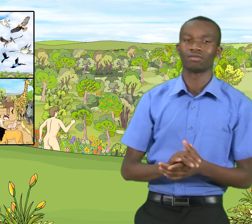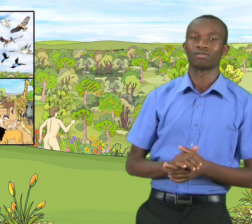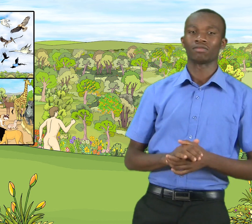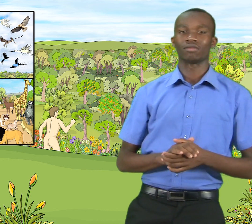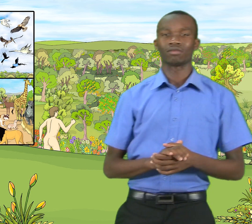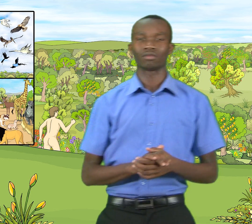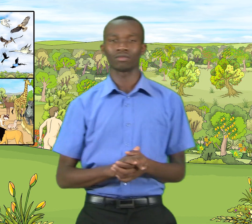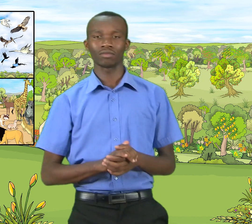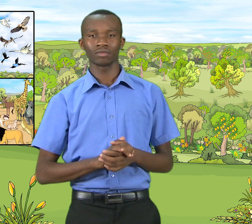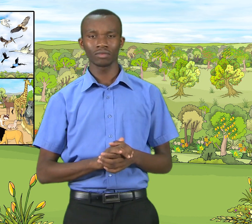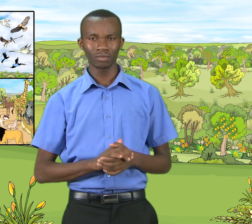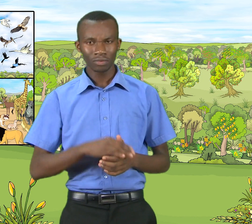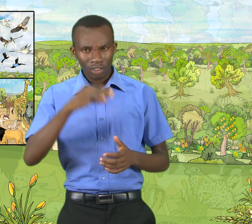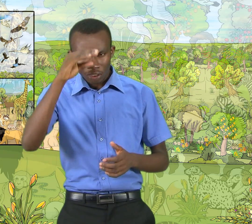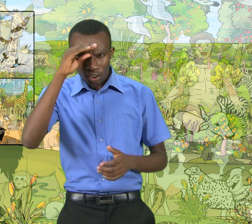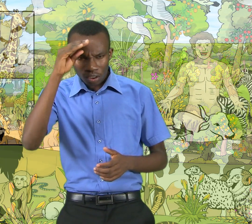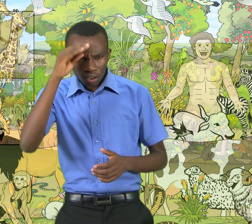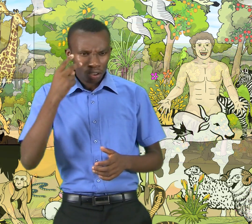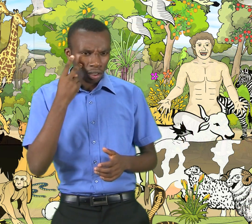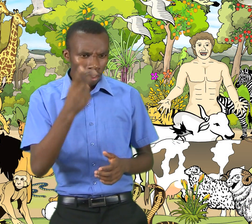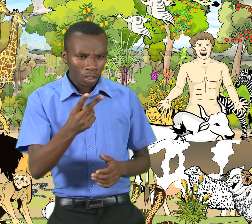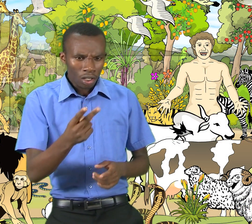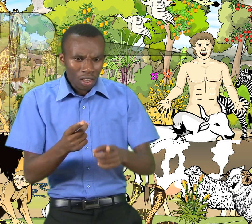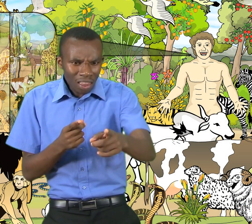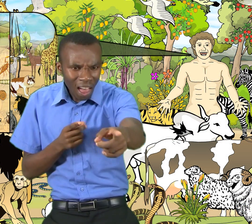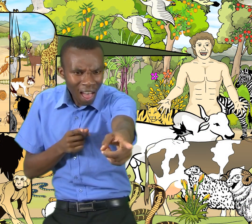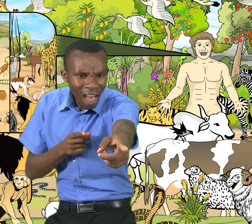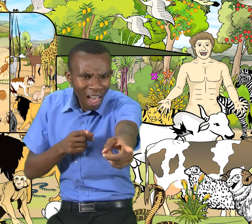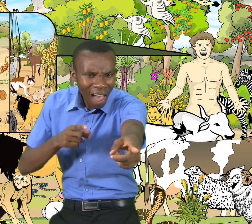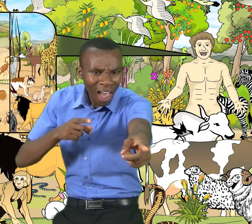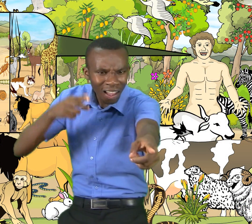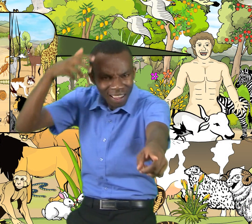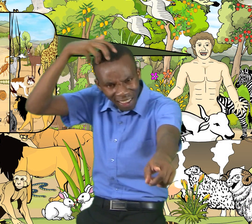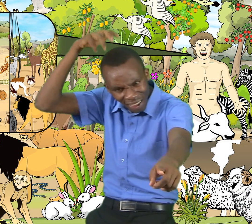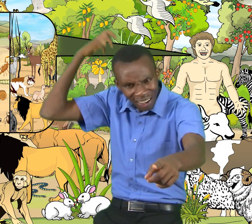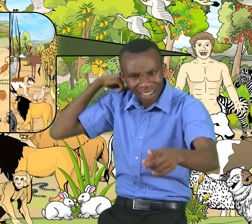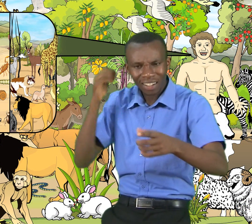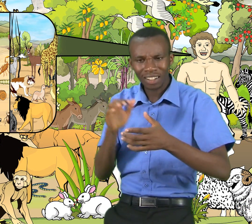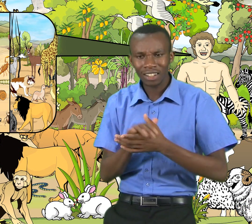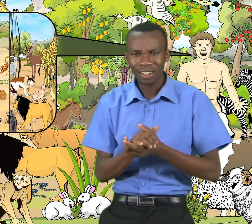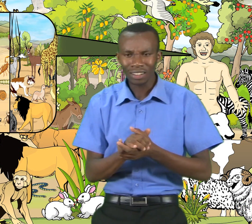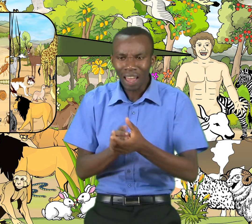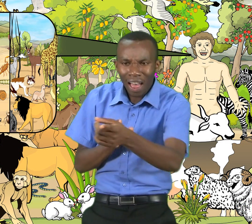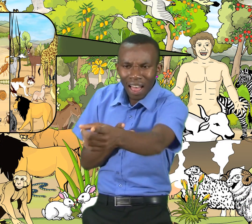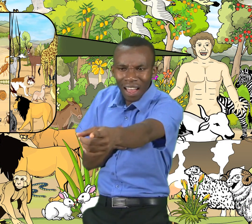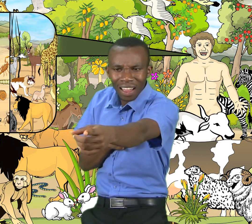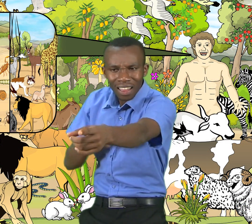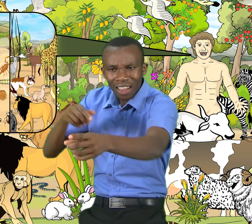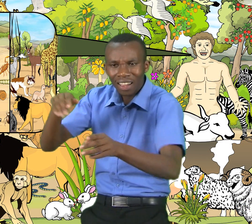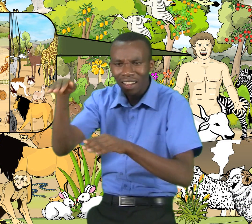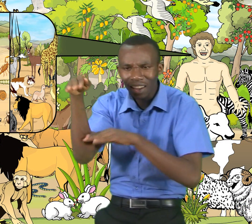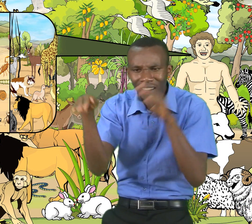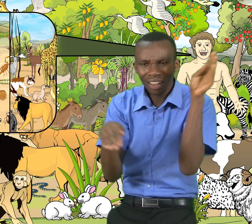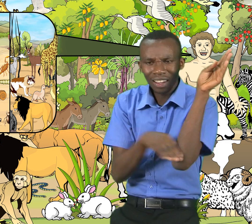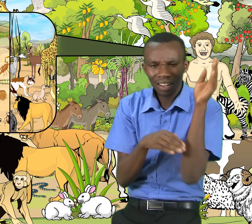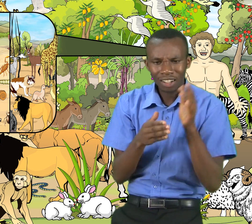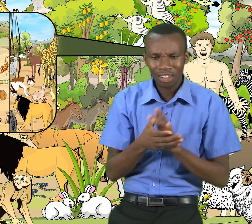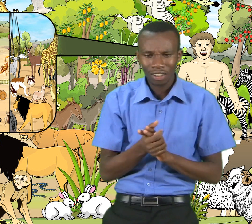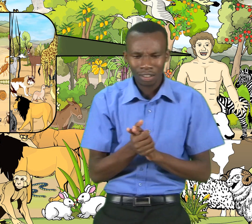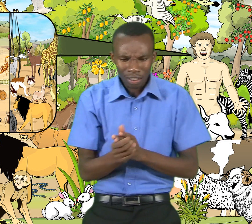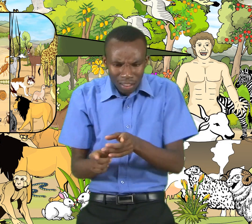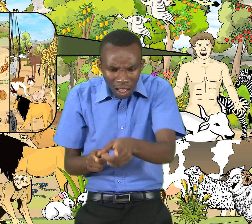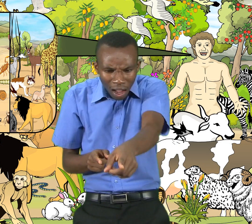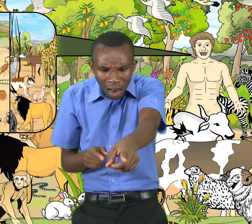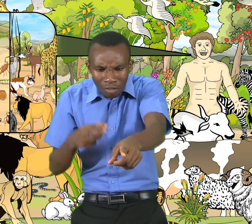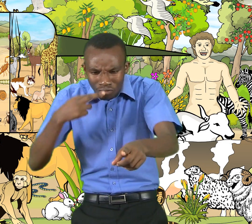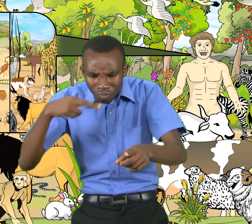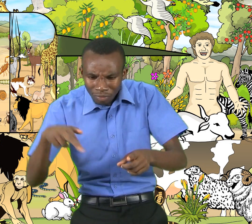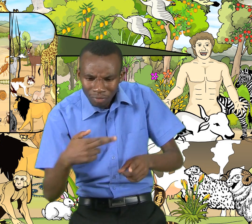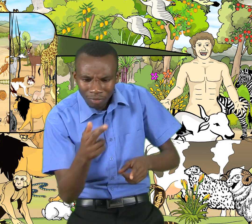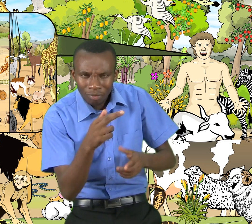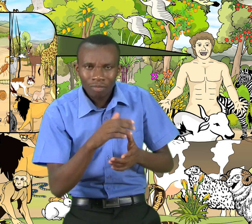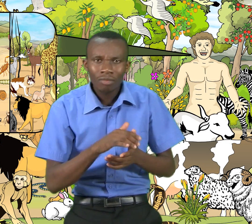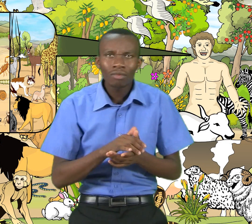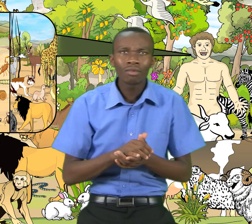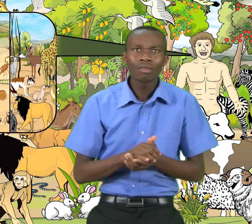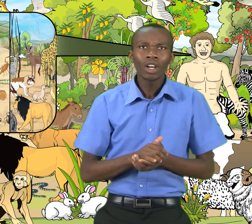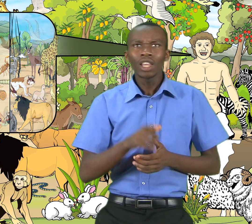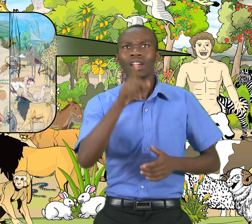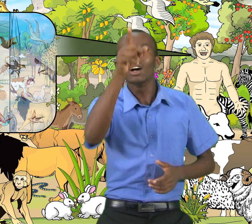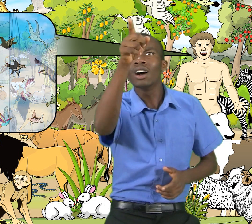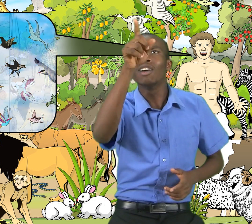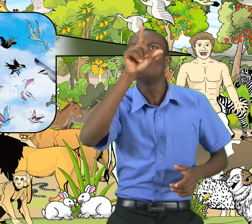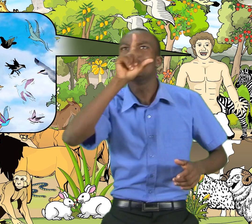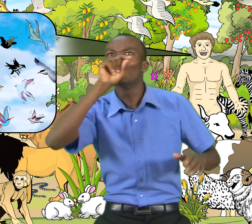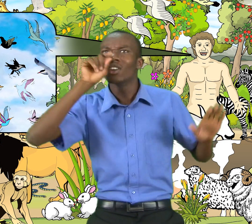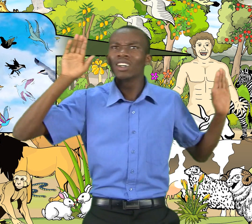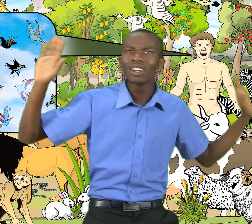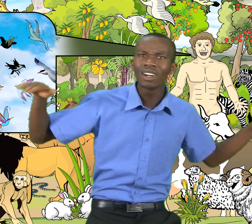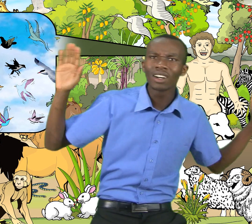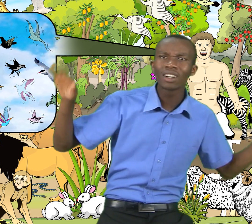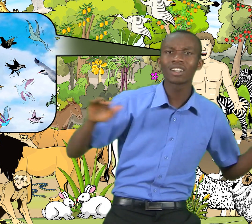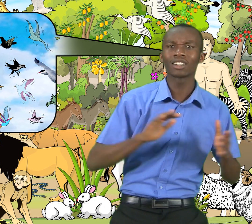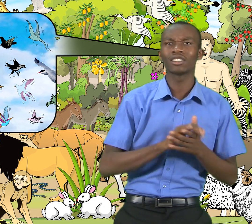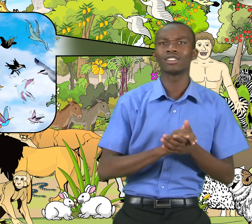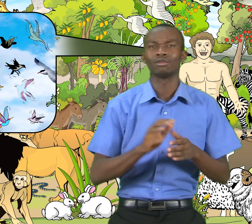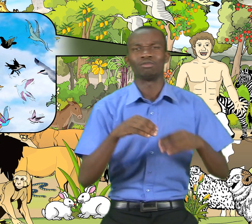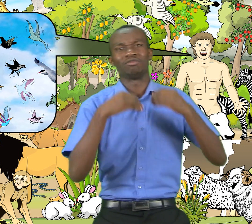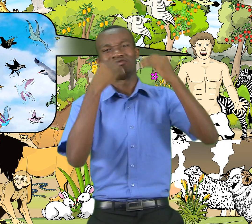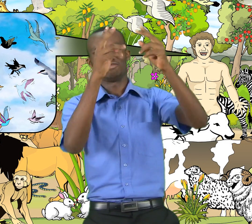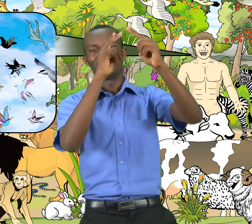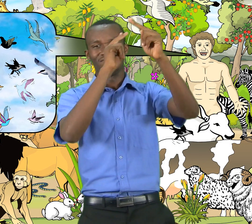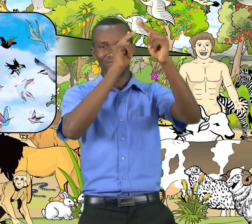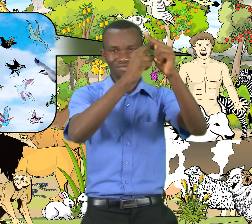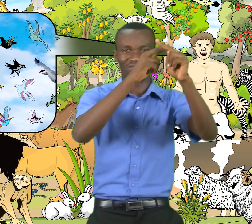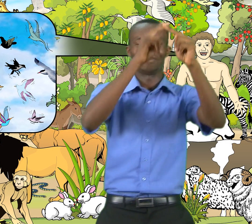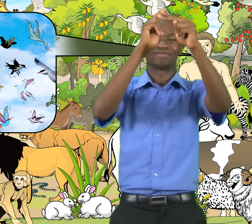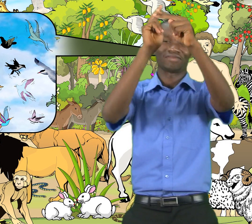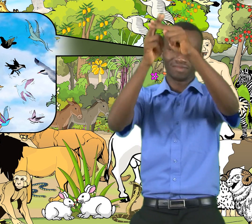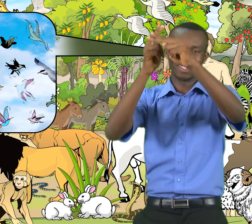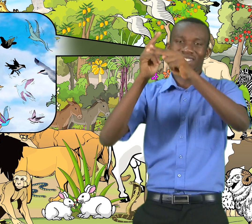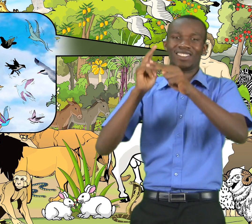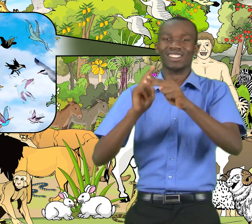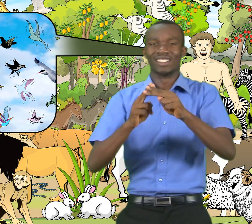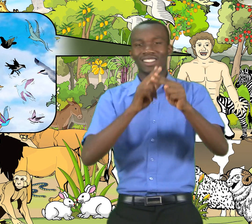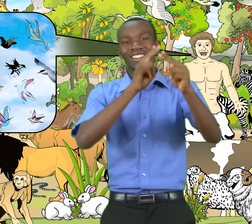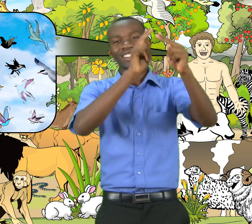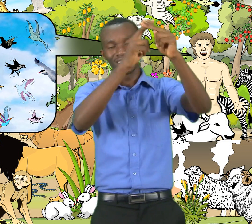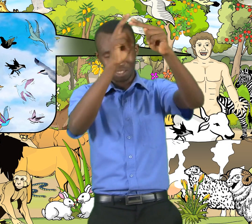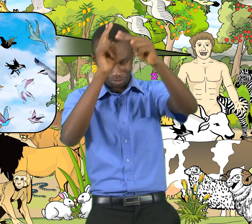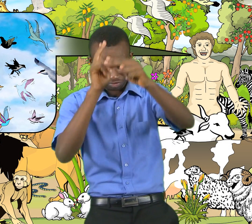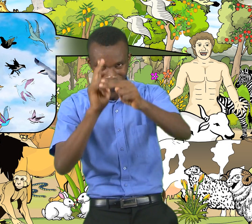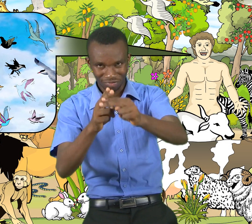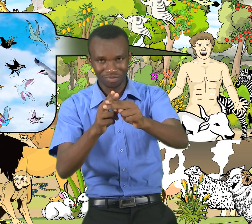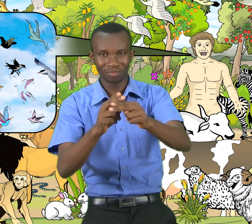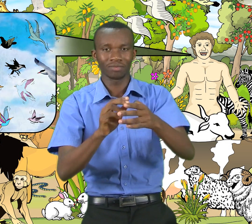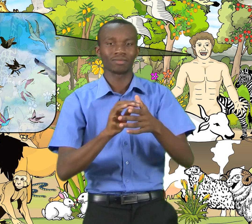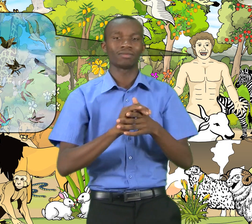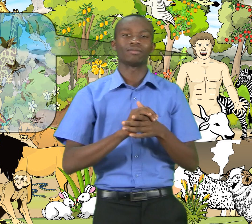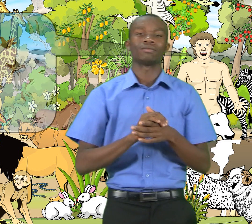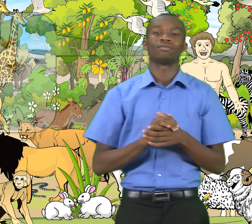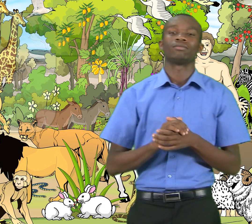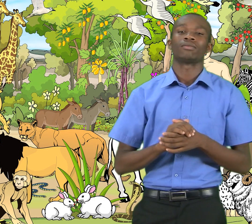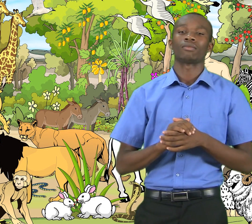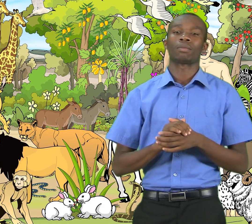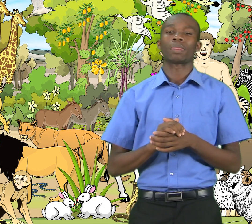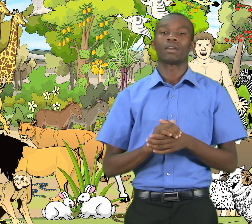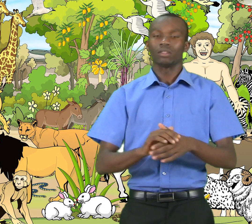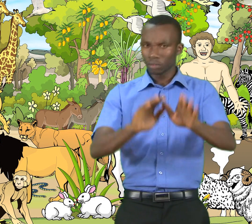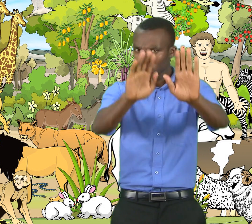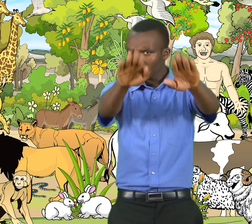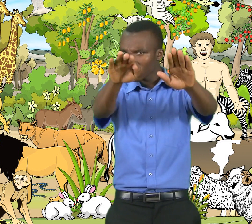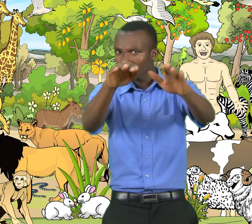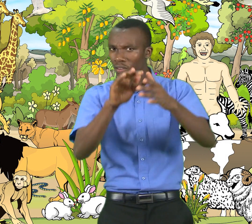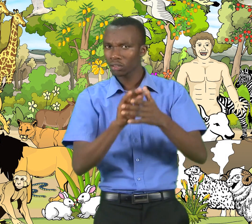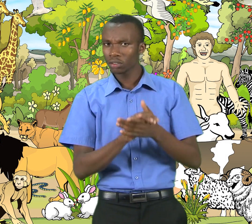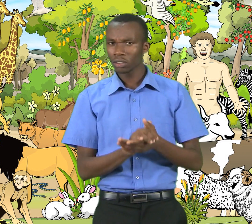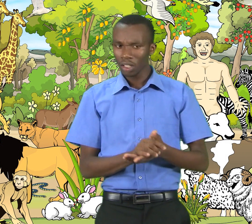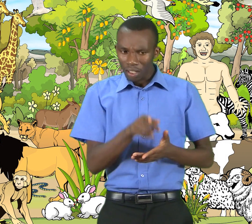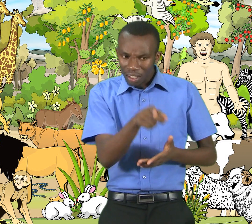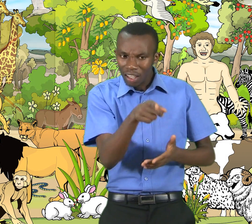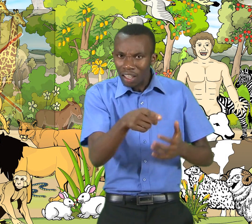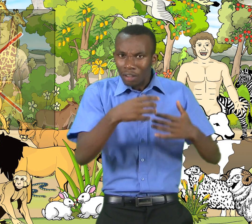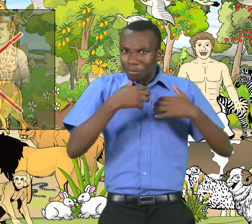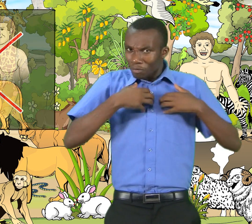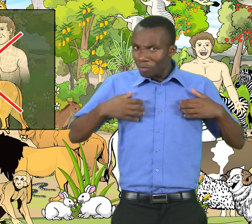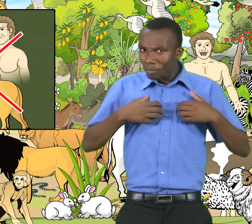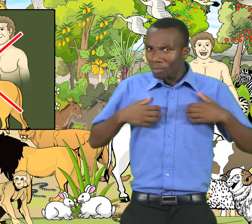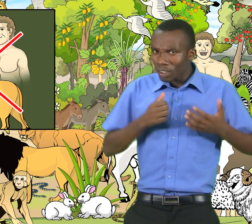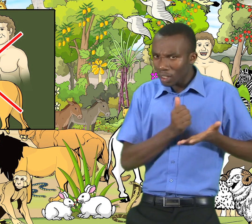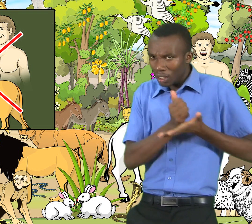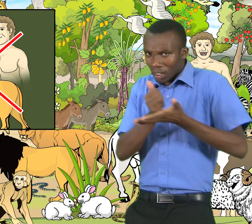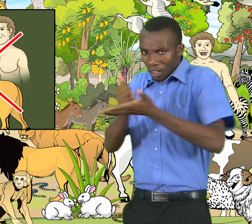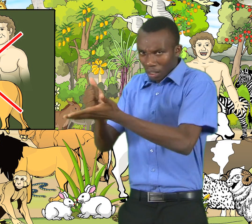And whatever the man called each living creature, that was its name. The man gave names to all the livestock, to the birds of the air, and to every beast of the field.